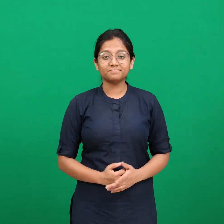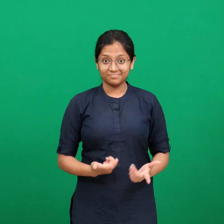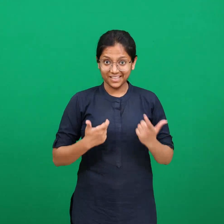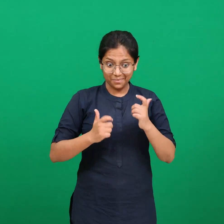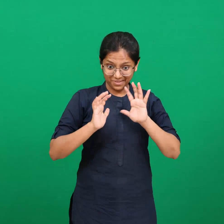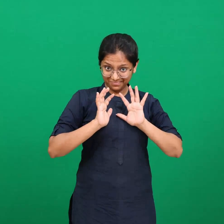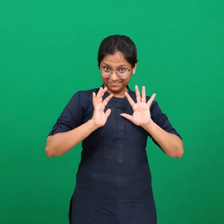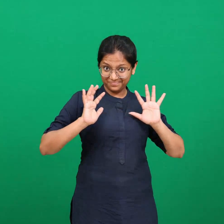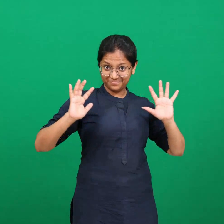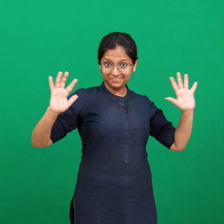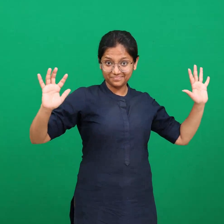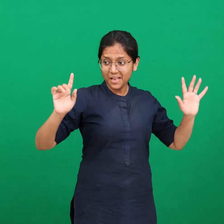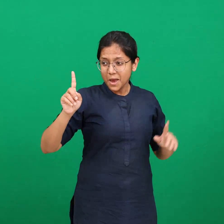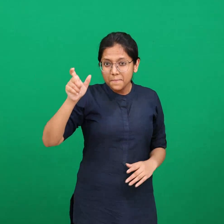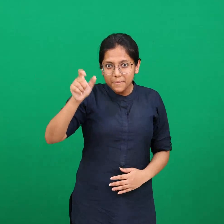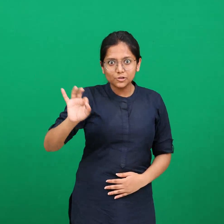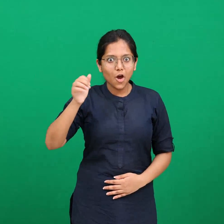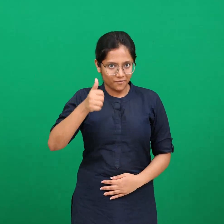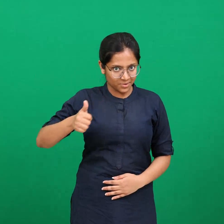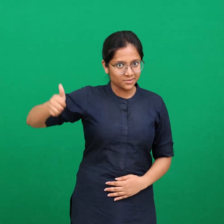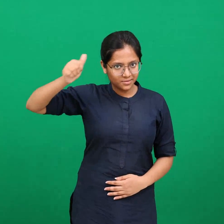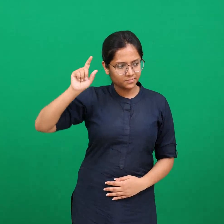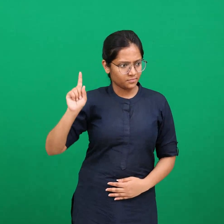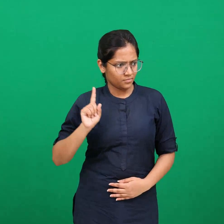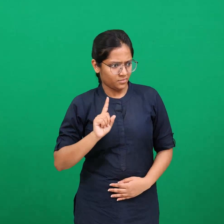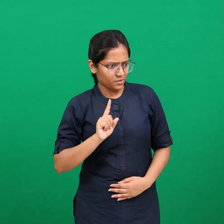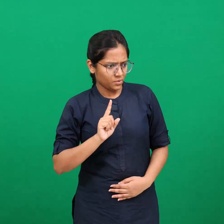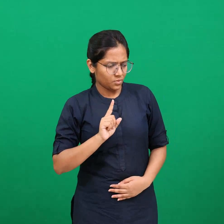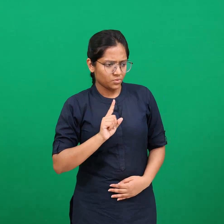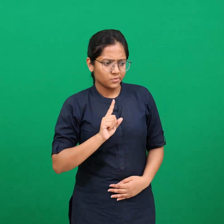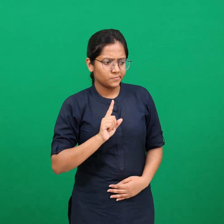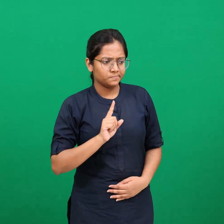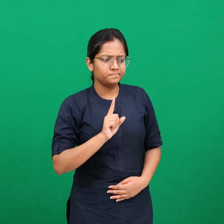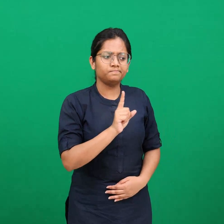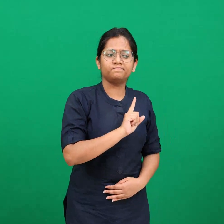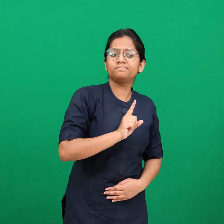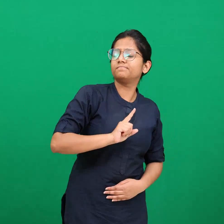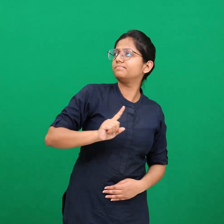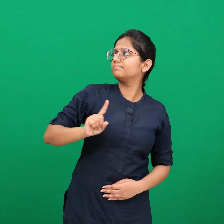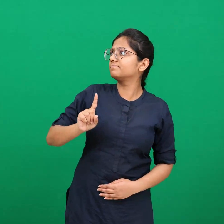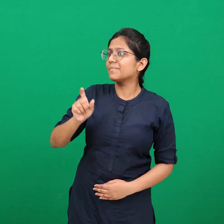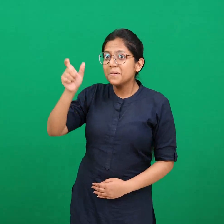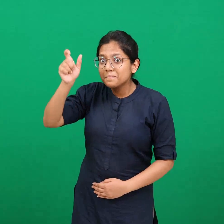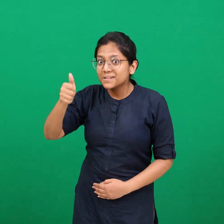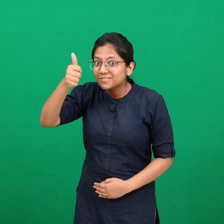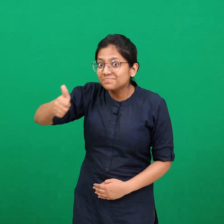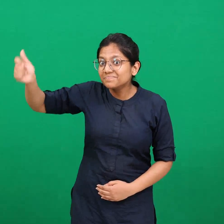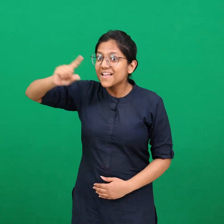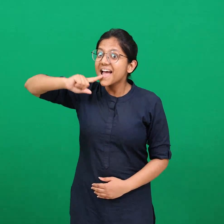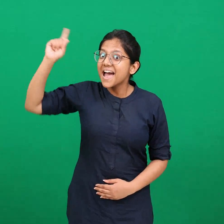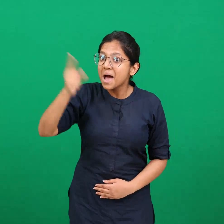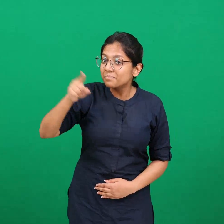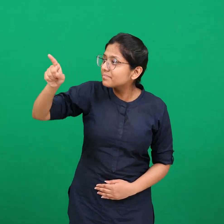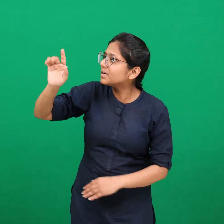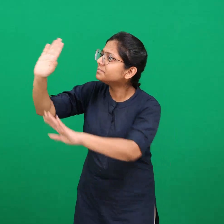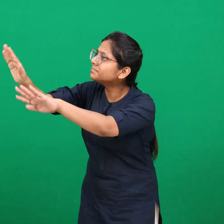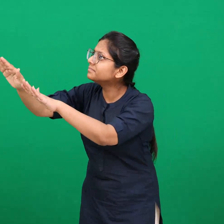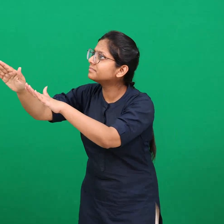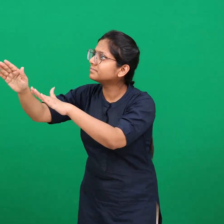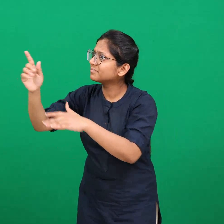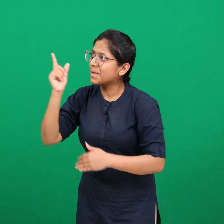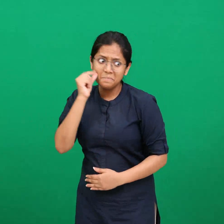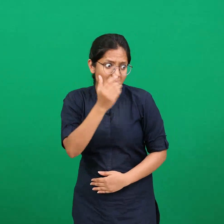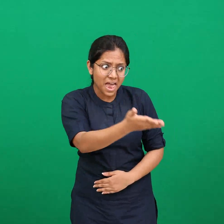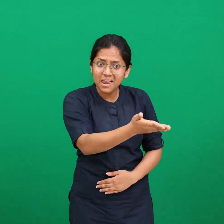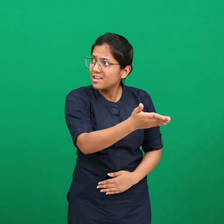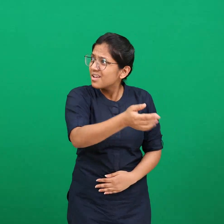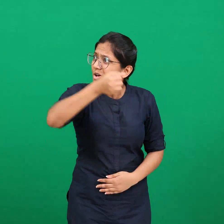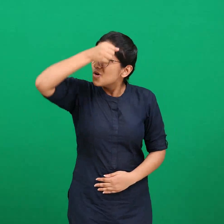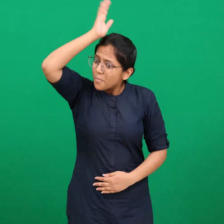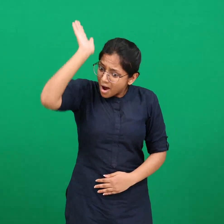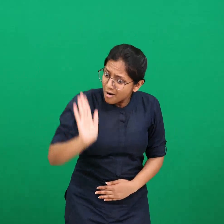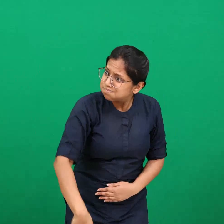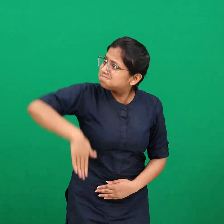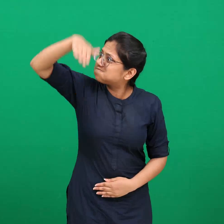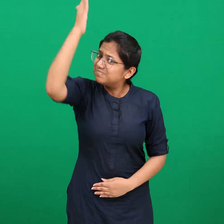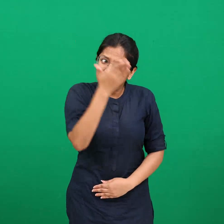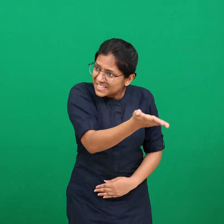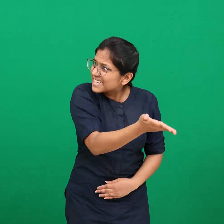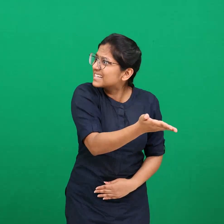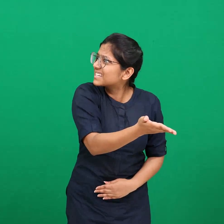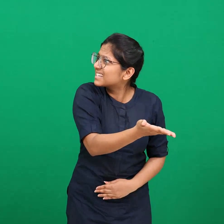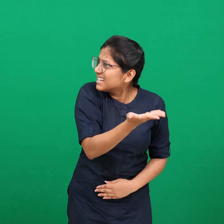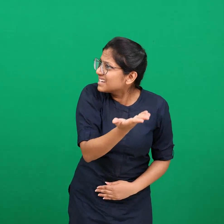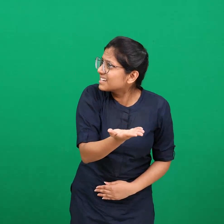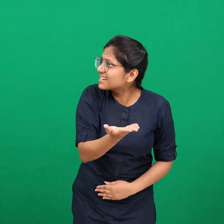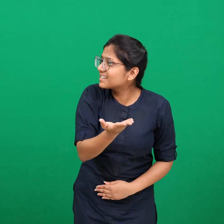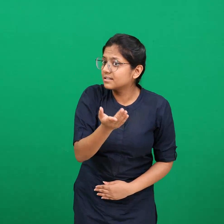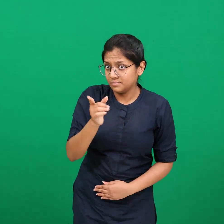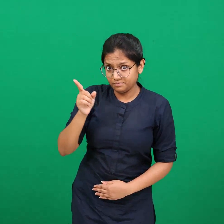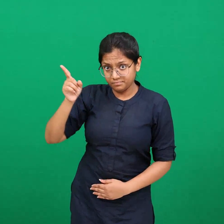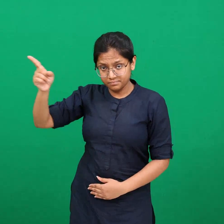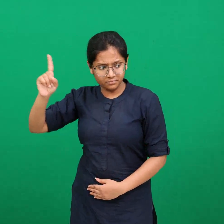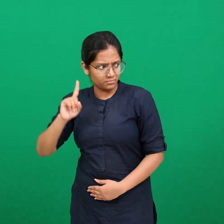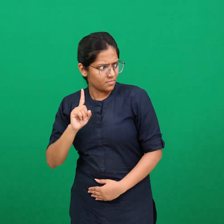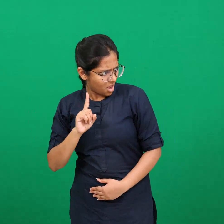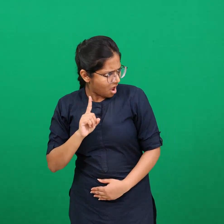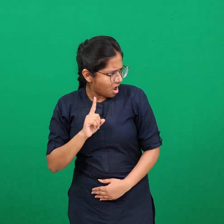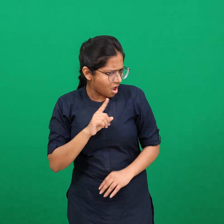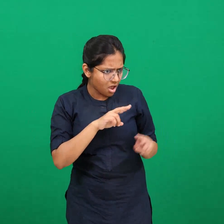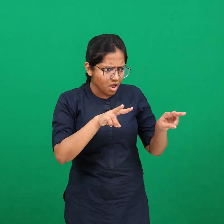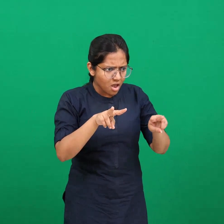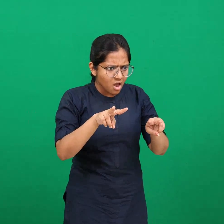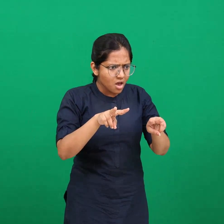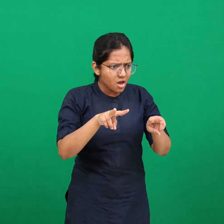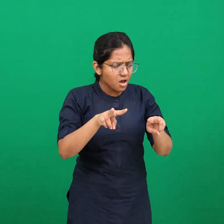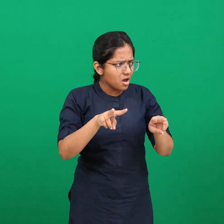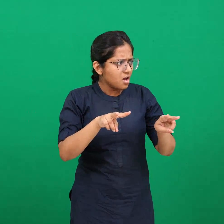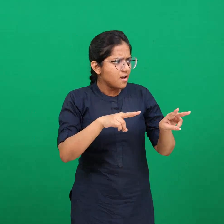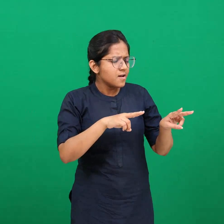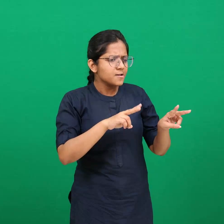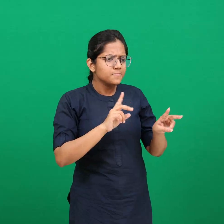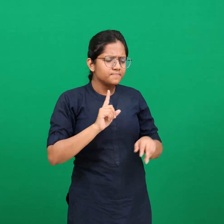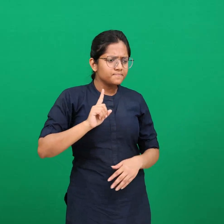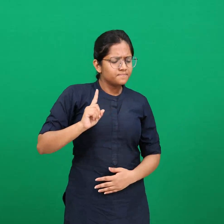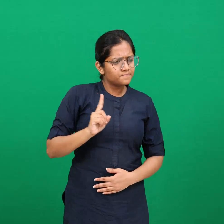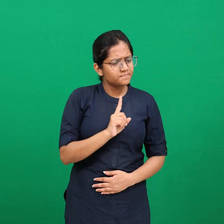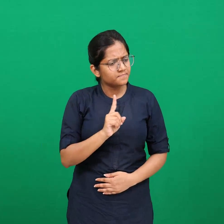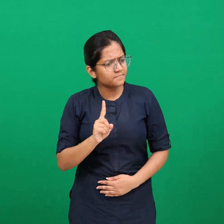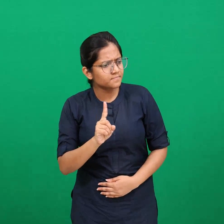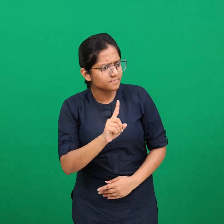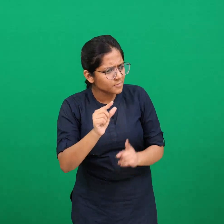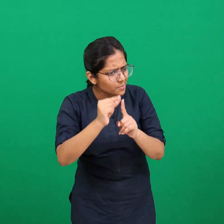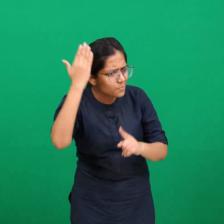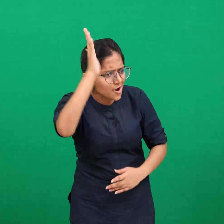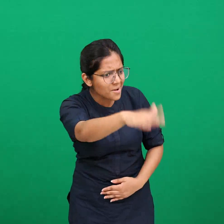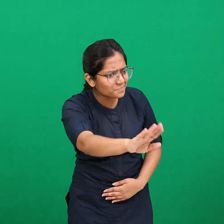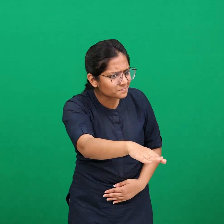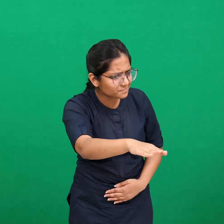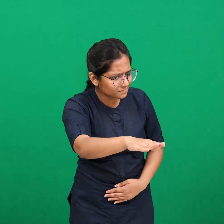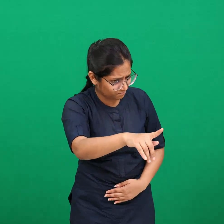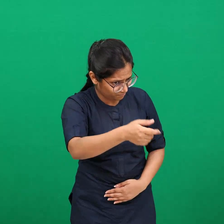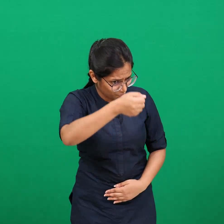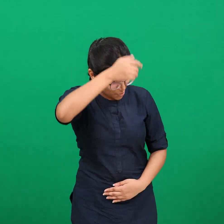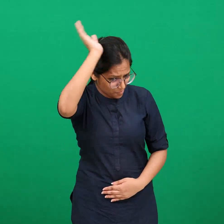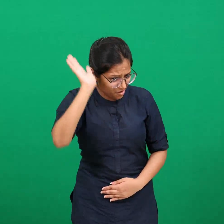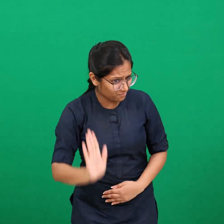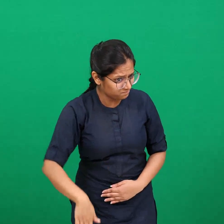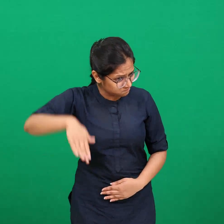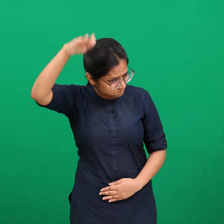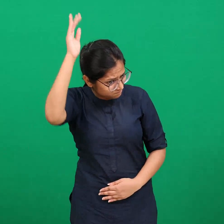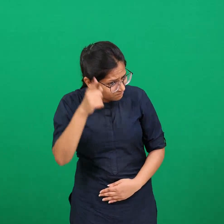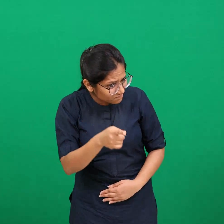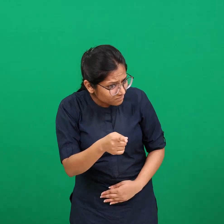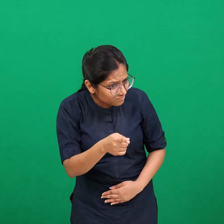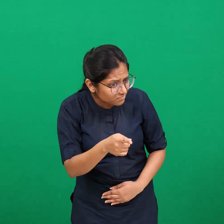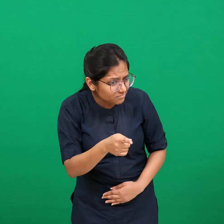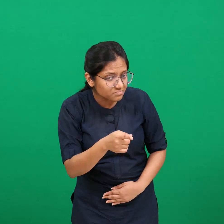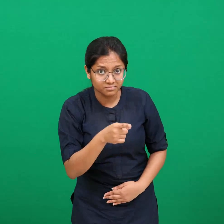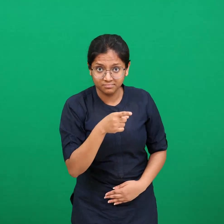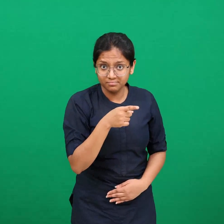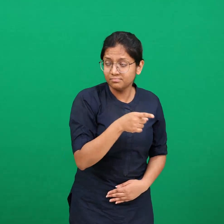On hearing this, the centurion went and reported it to the commander. " What are you going to do?" he said. " This man is a Roman citizen."